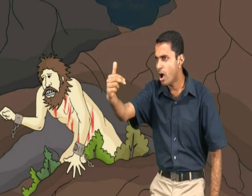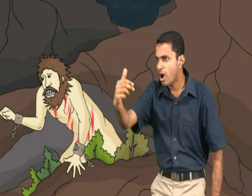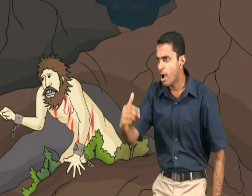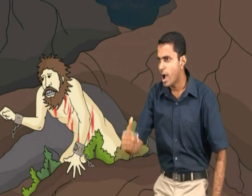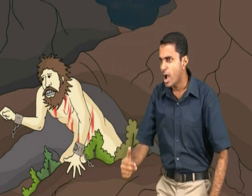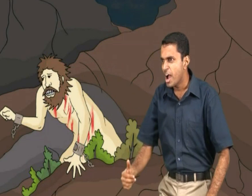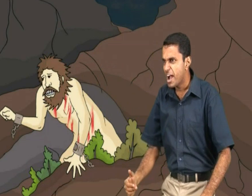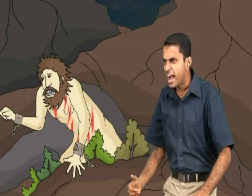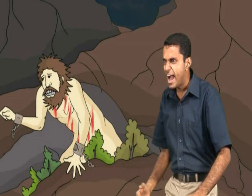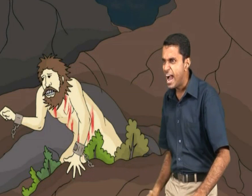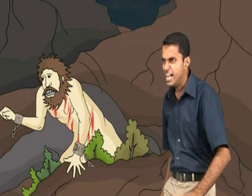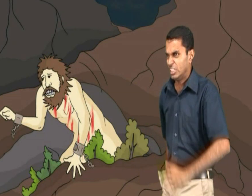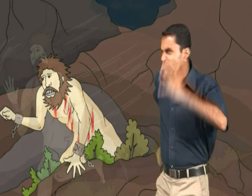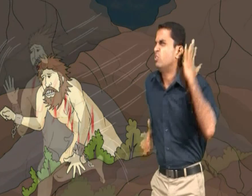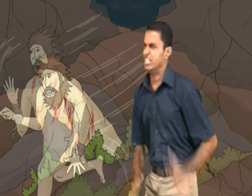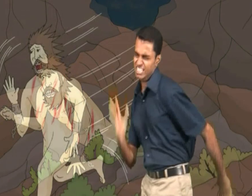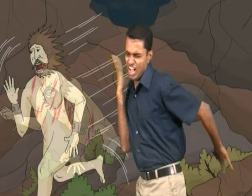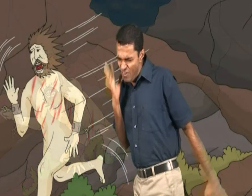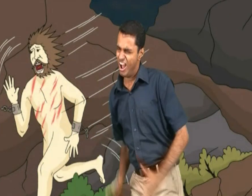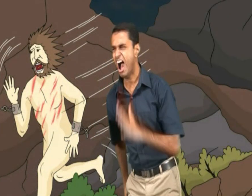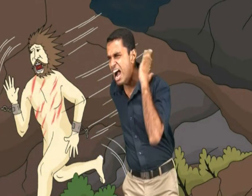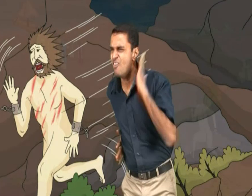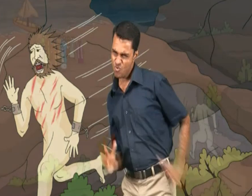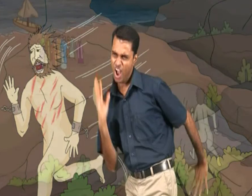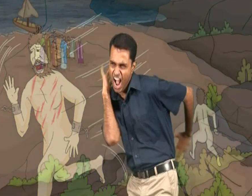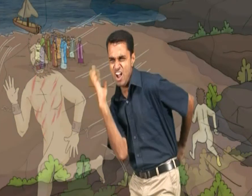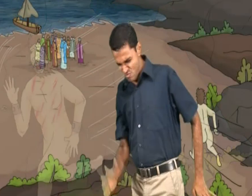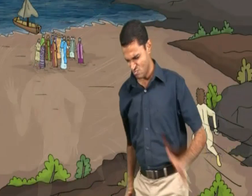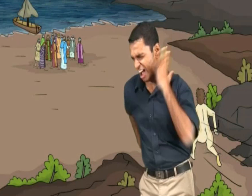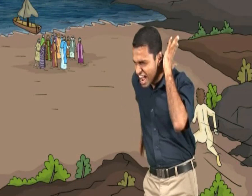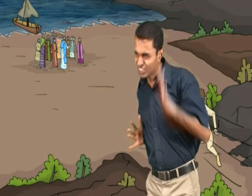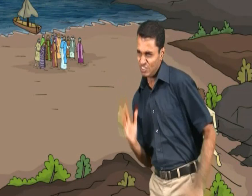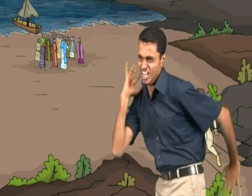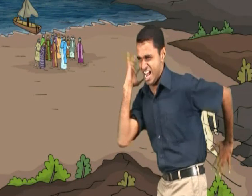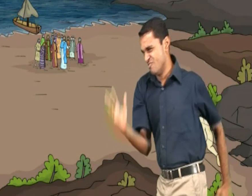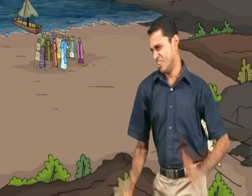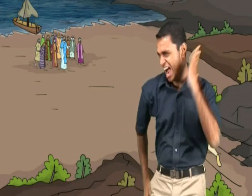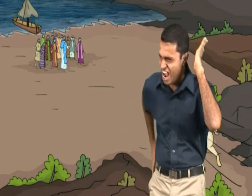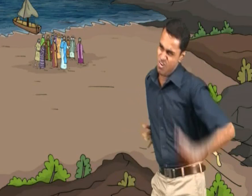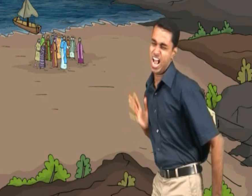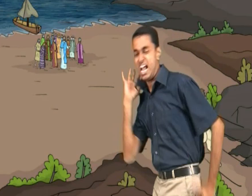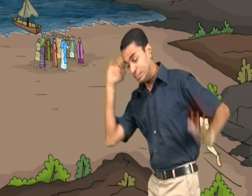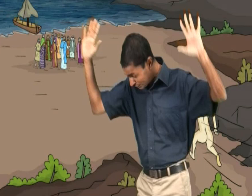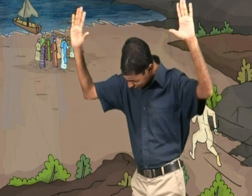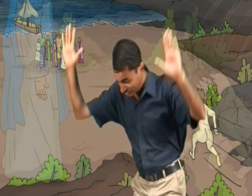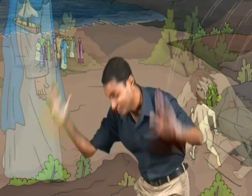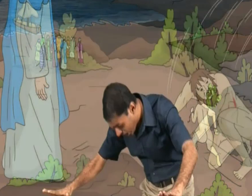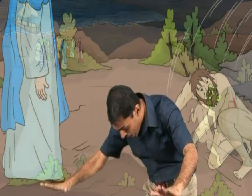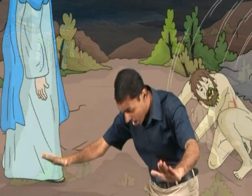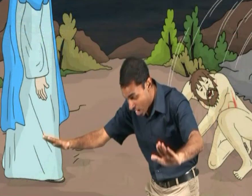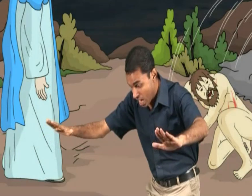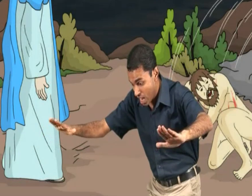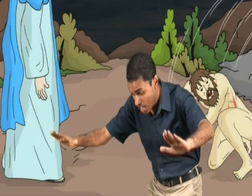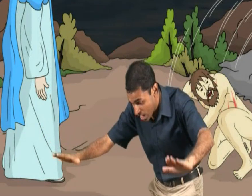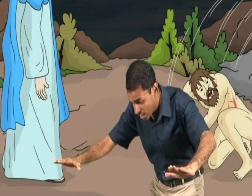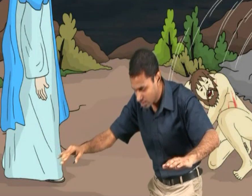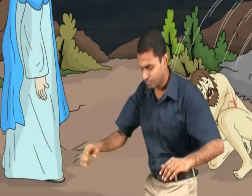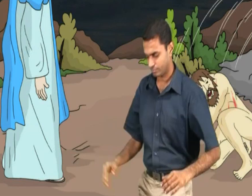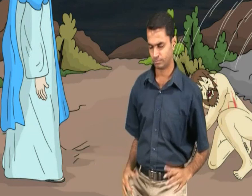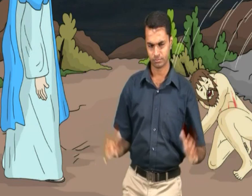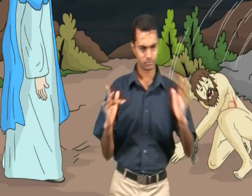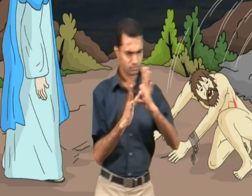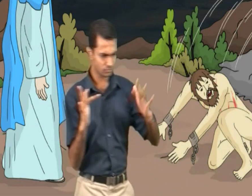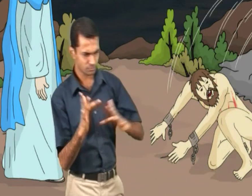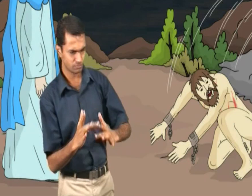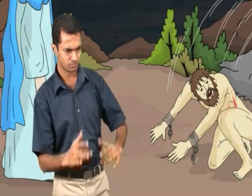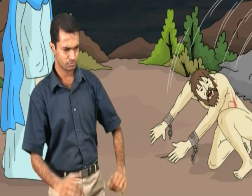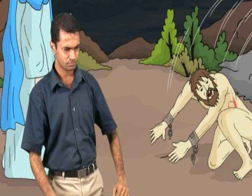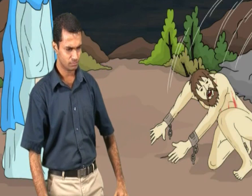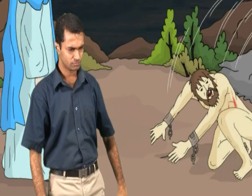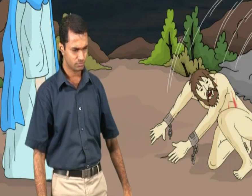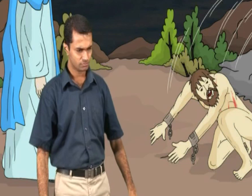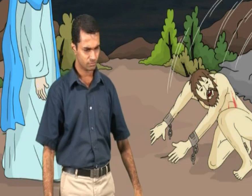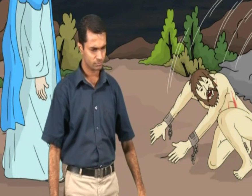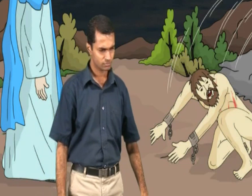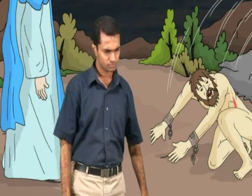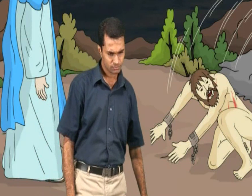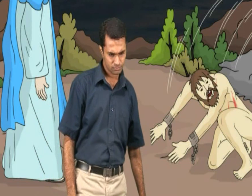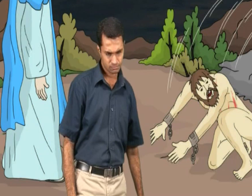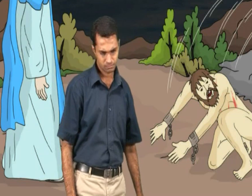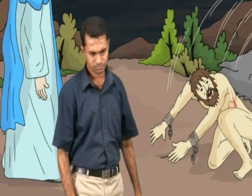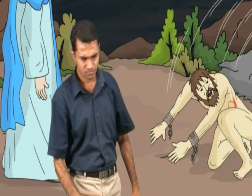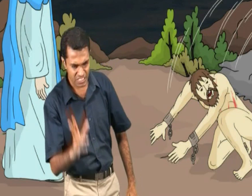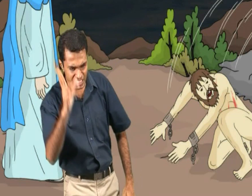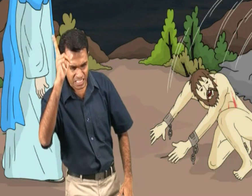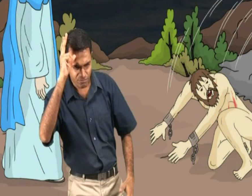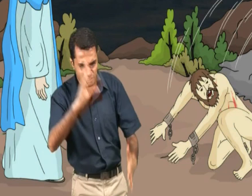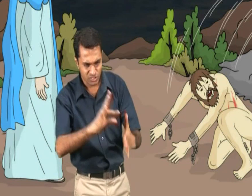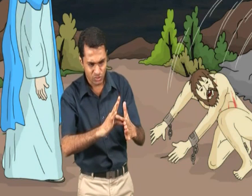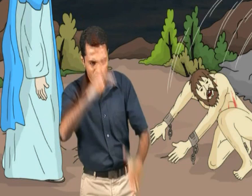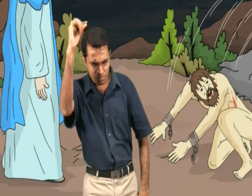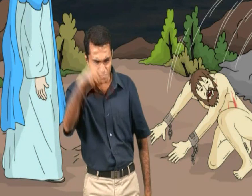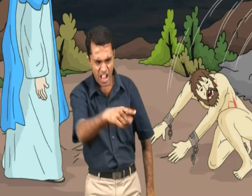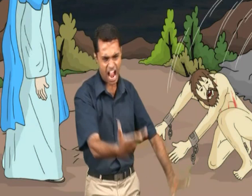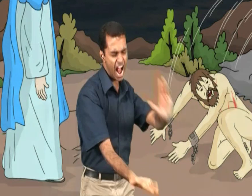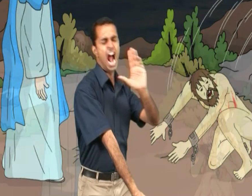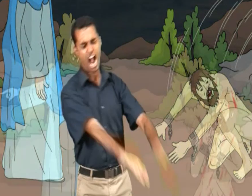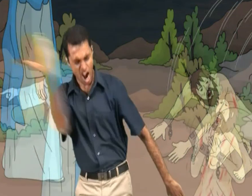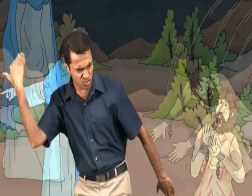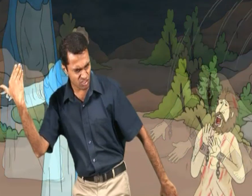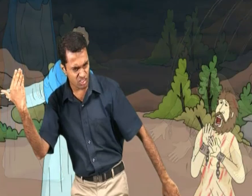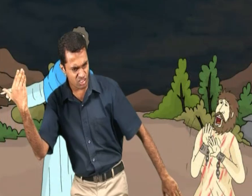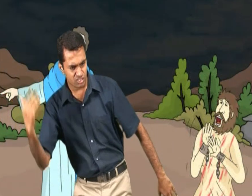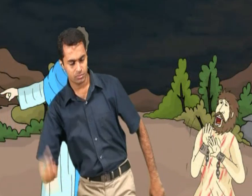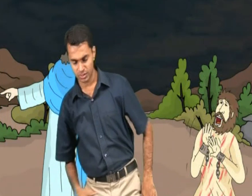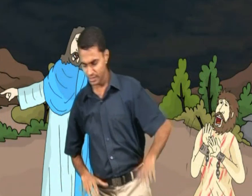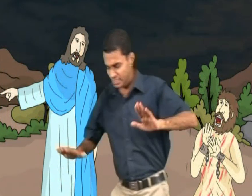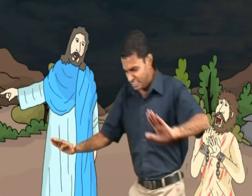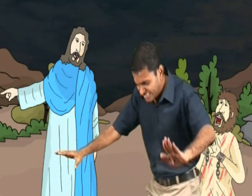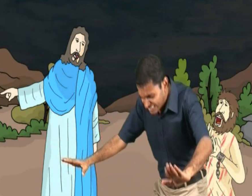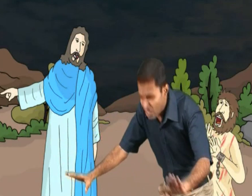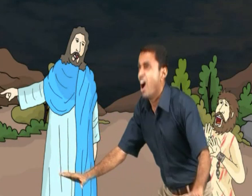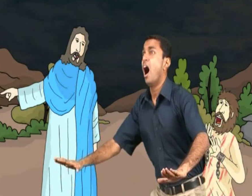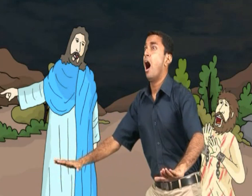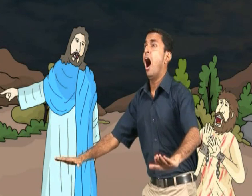When the man saw Jesus from a distance, he ran and fell on his knees before Him. And he shouted in a loud voice, “What do You want with me, Jesus, Son of the Most High God? I beg You before God not to torture me!”